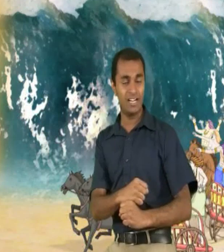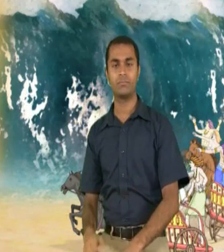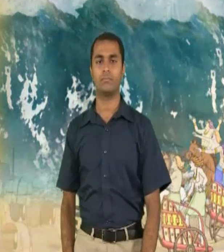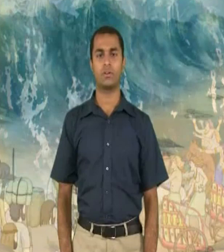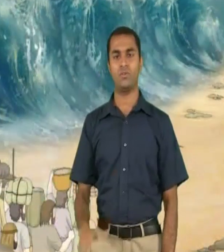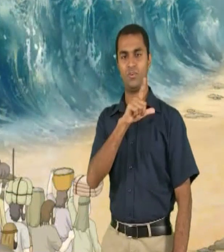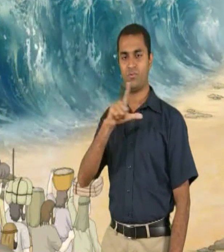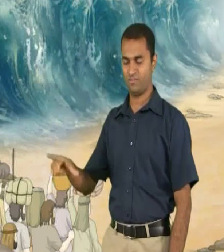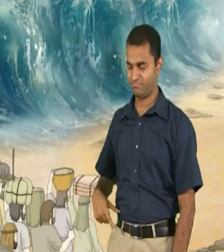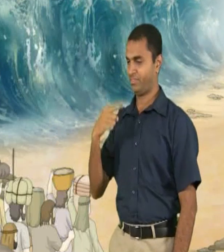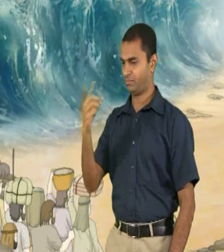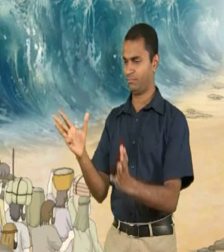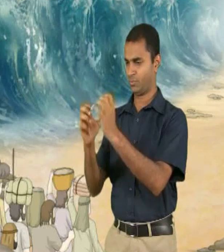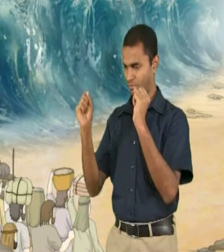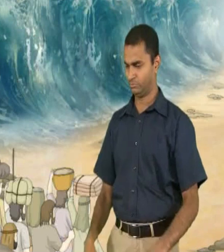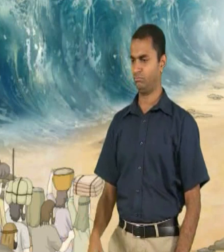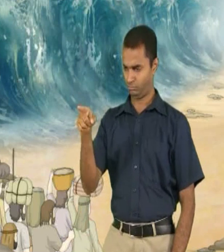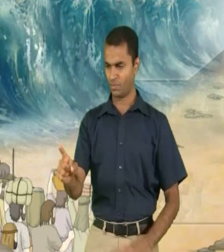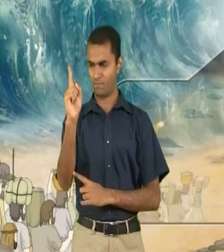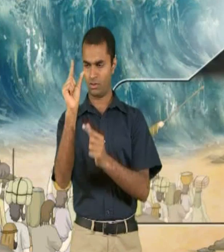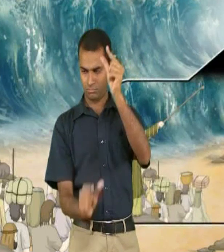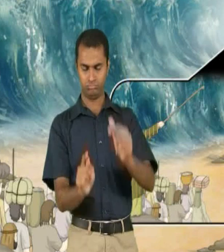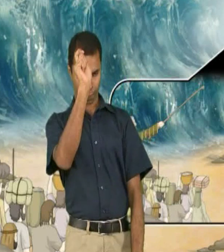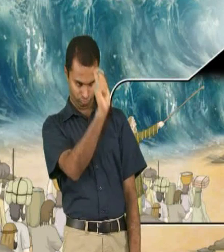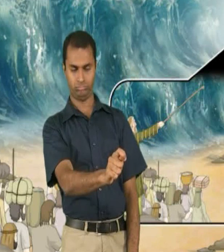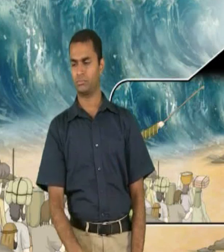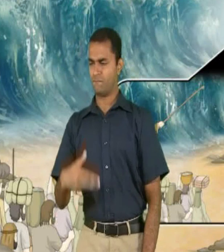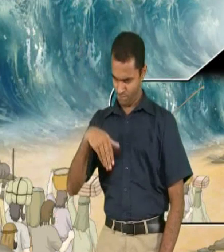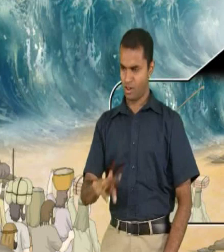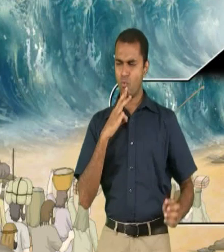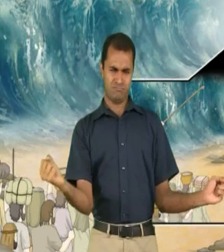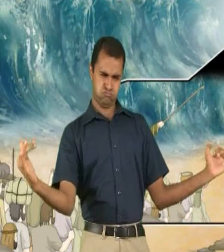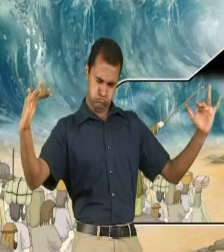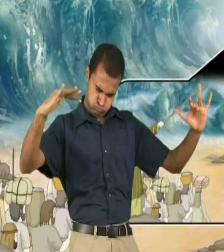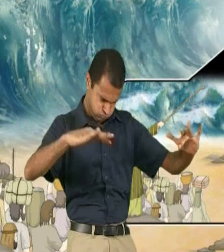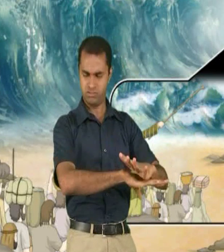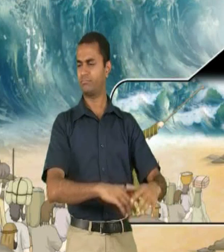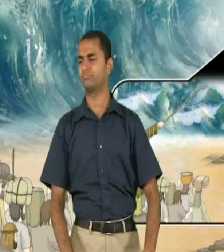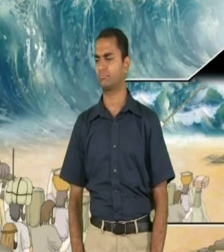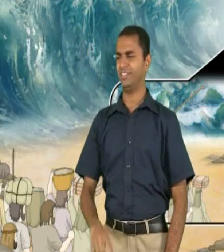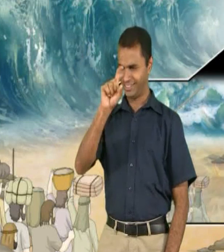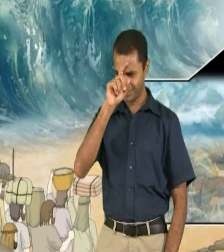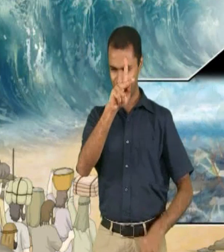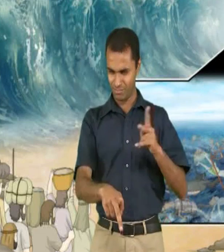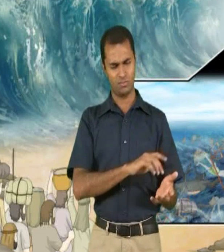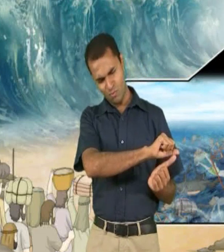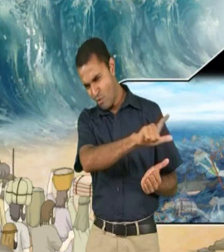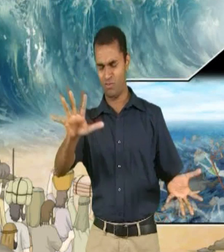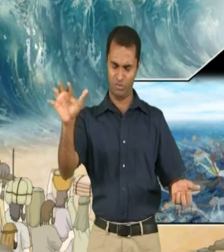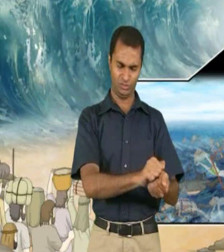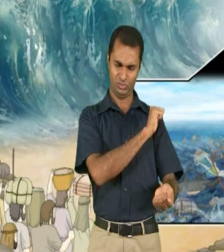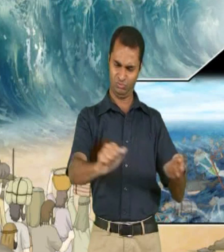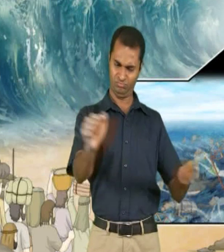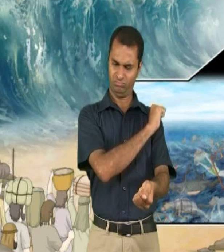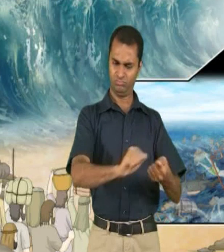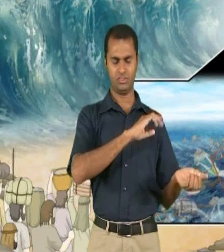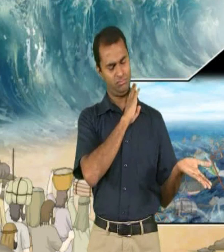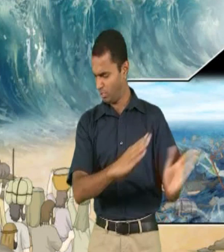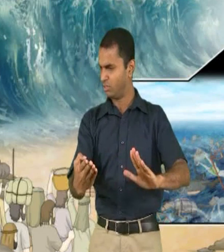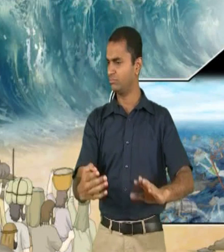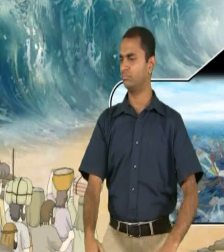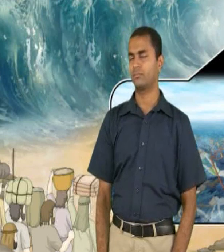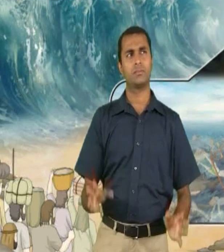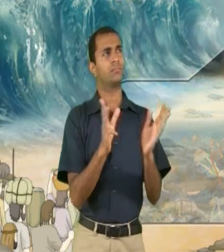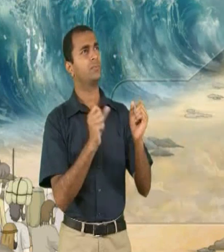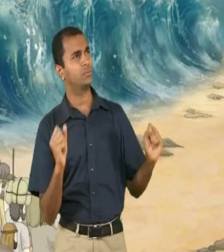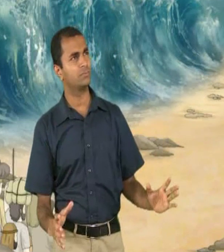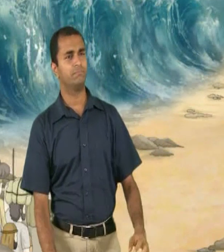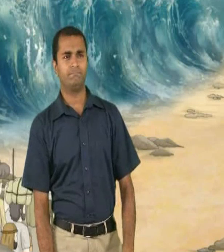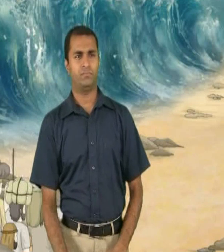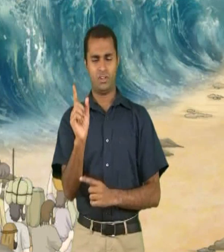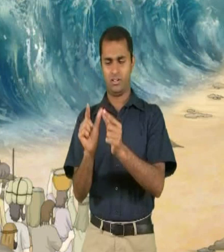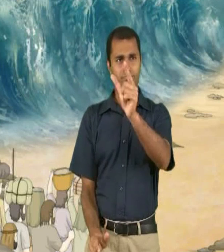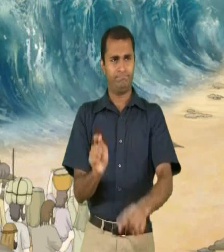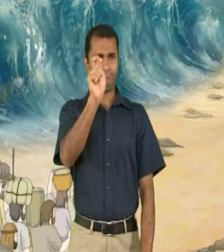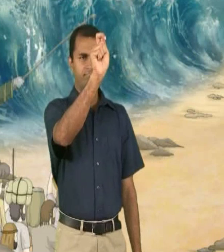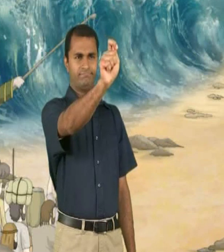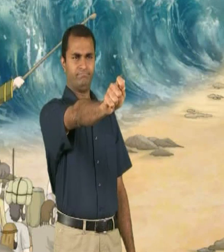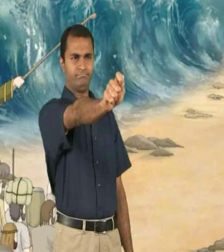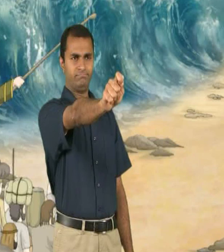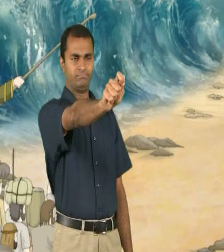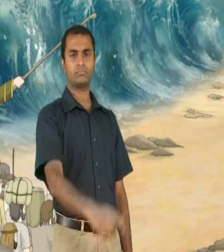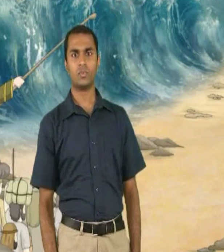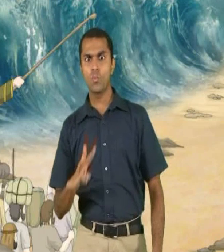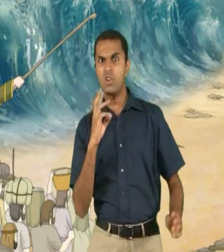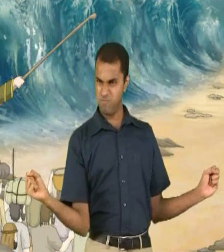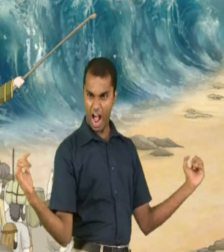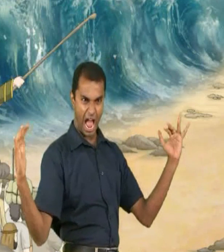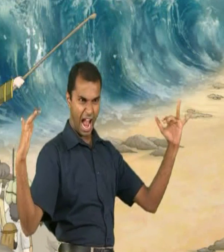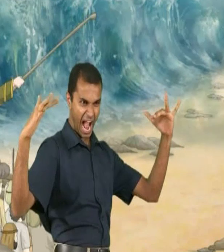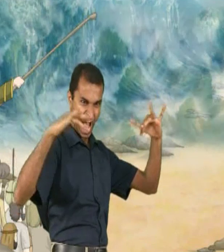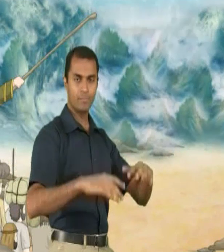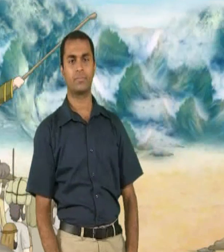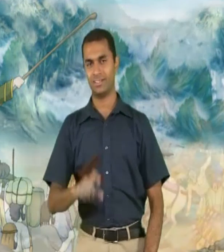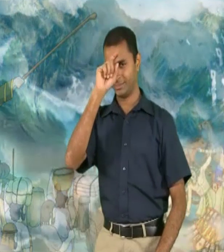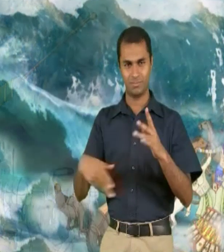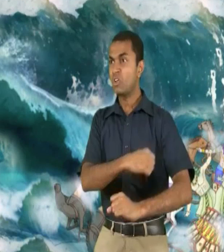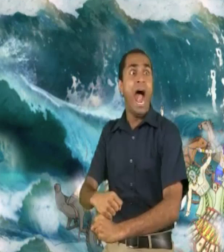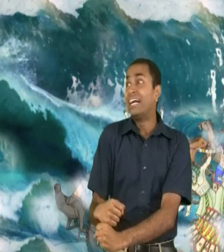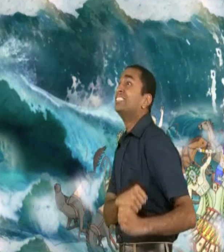Then the LORD said to Moses, “Stretch out your hand over the sea, so that the waters may flow back over the Egyptians and their chariots and horsemen.” So Moses stretched out his hand over the sea, and at daybreak the sea returned to its normal state.